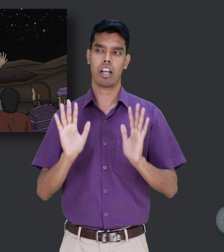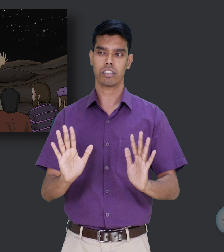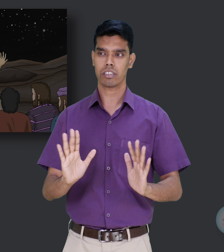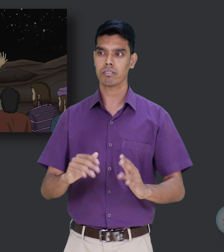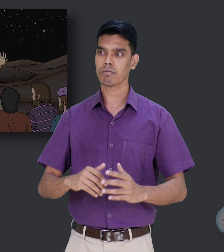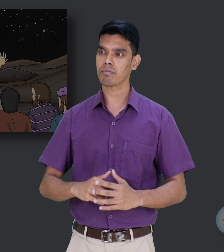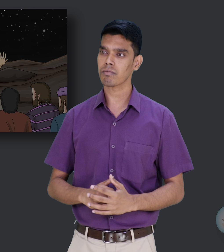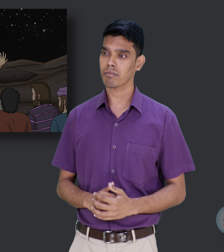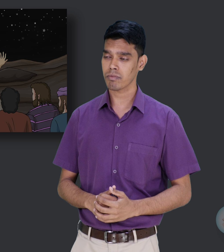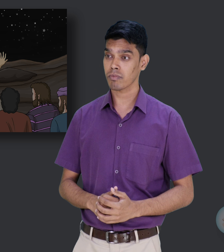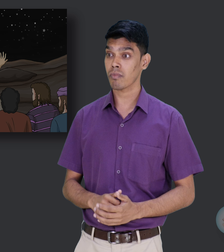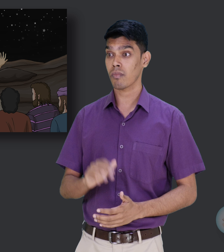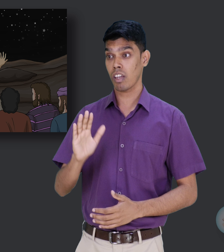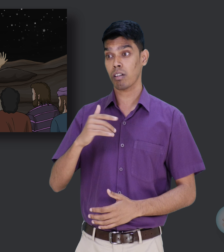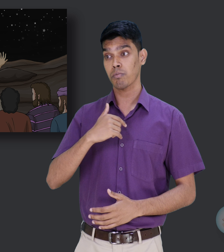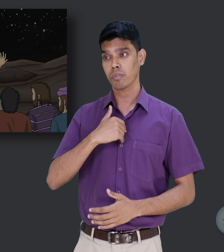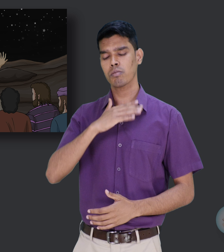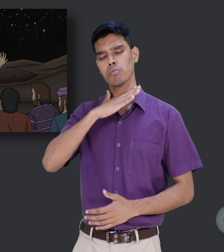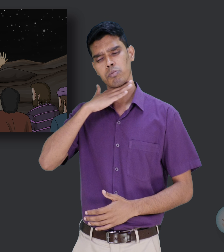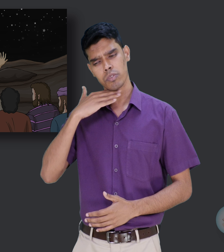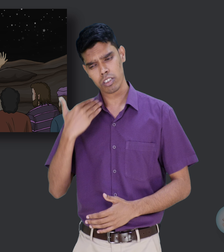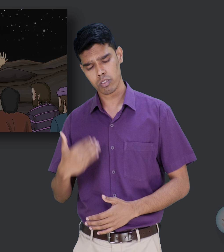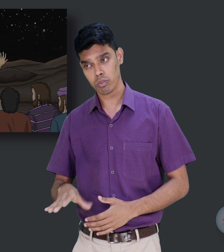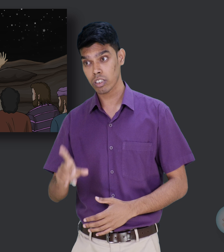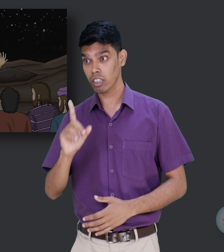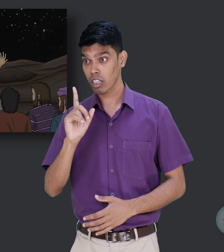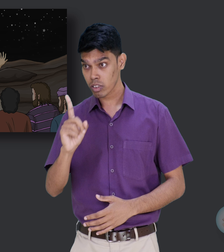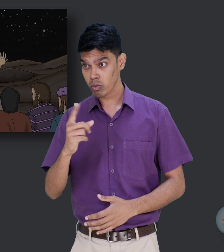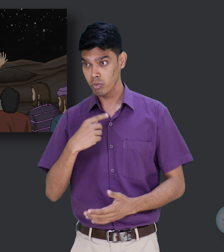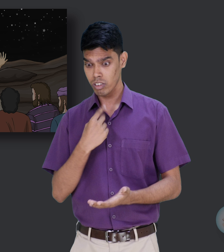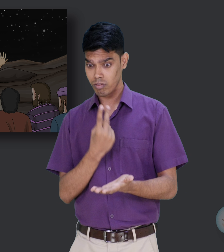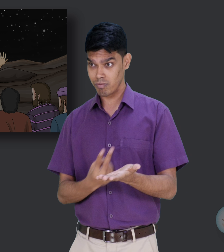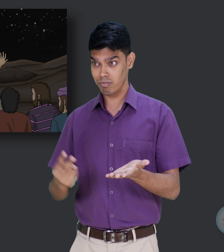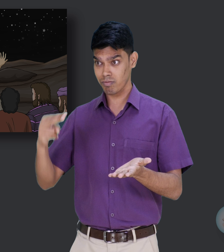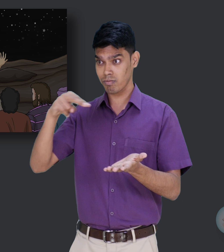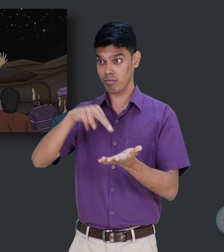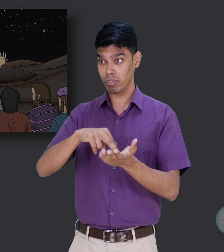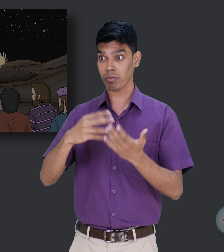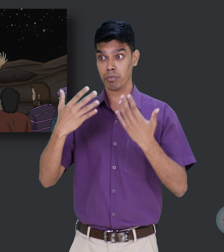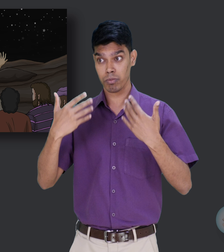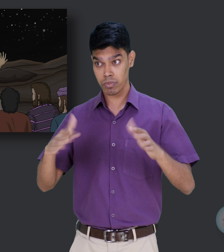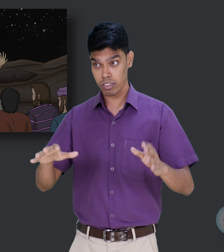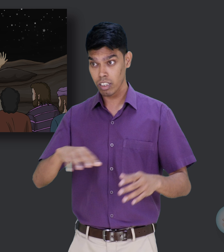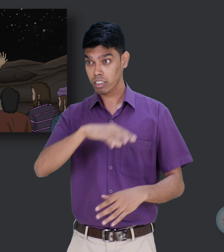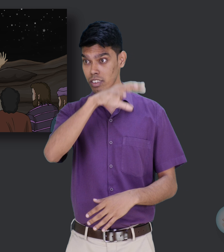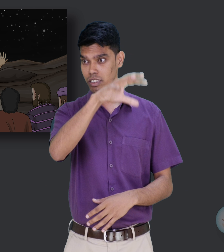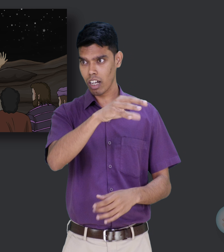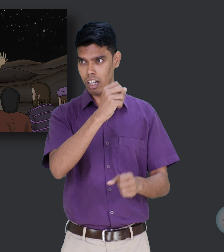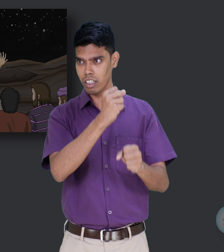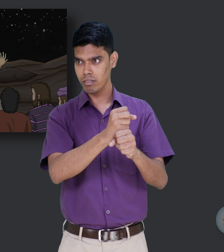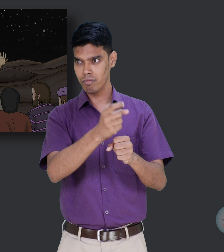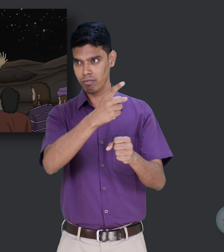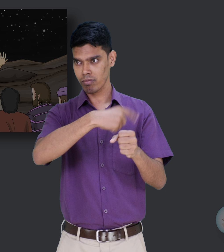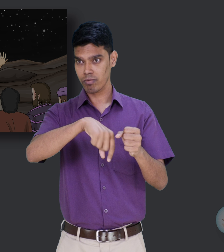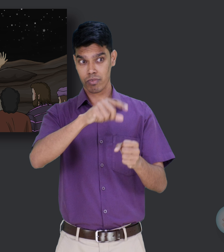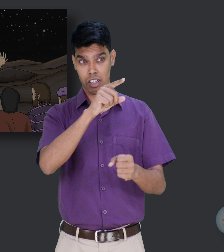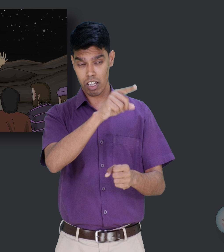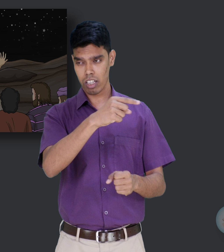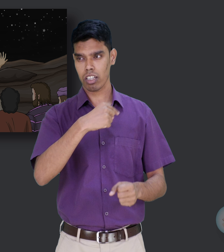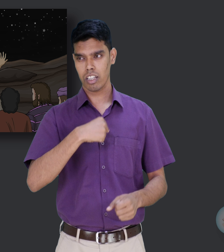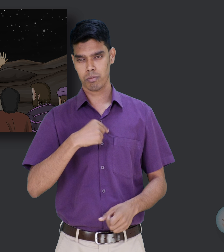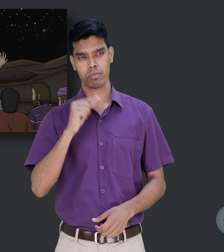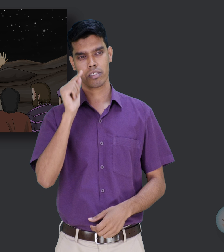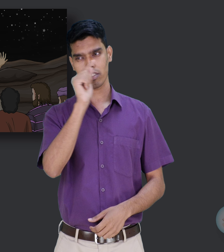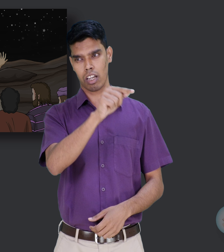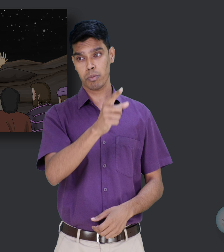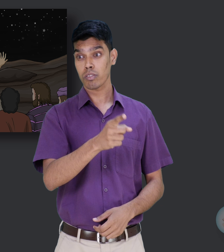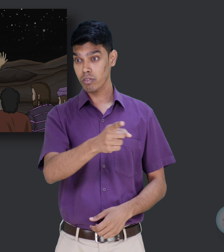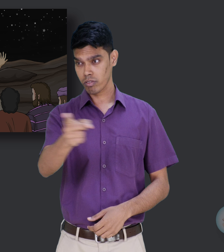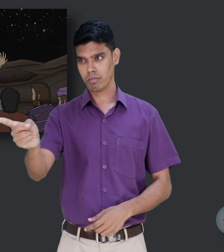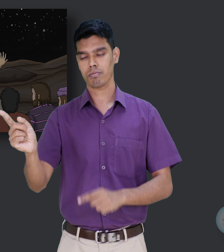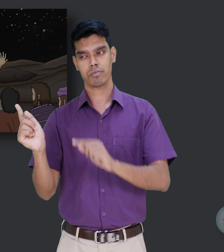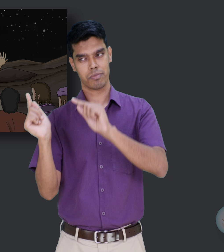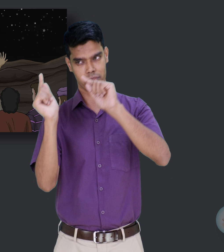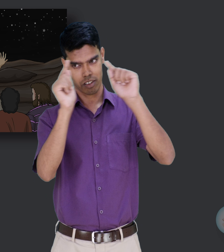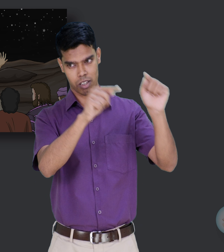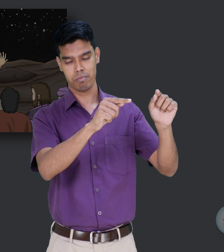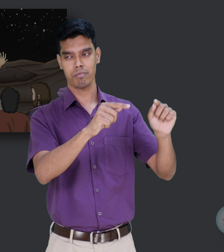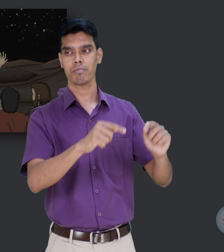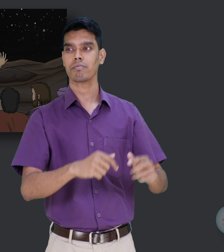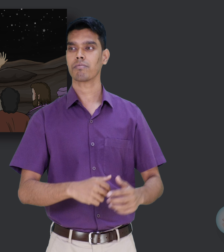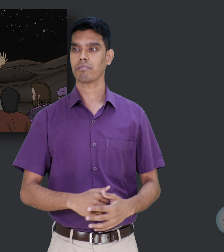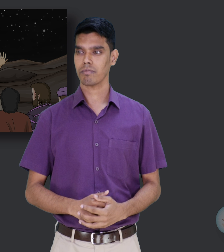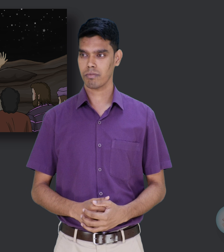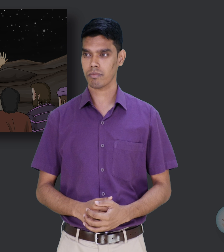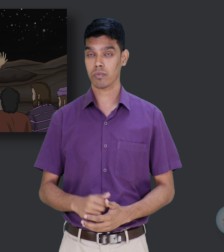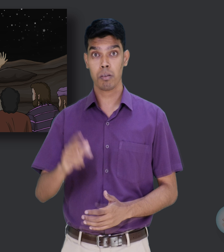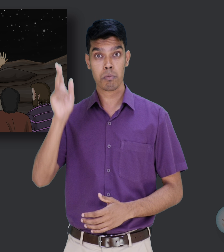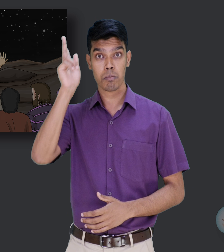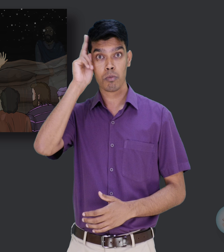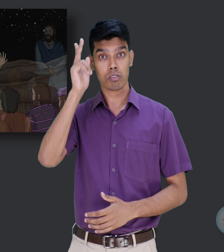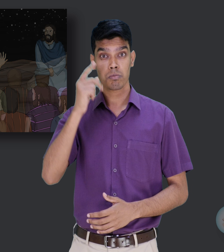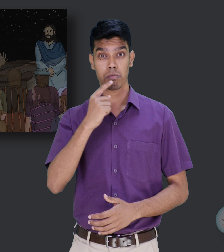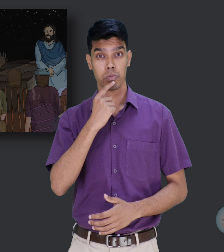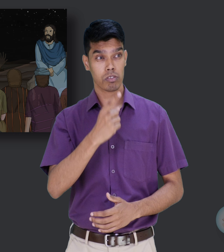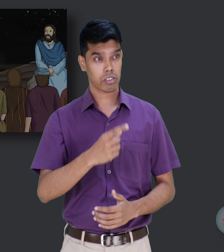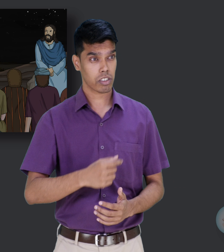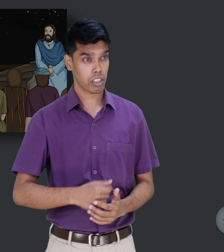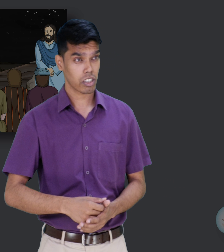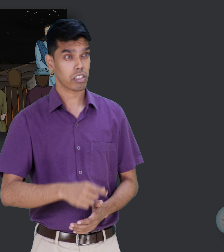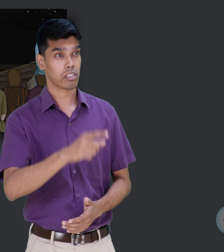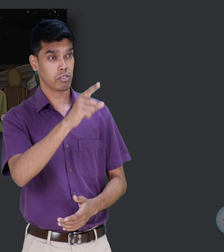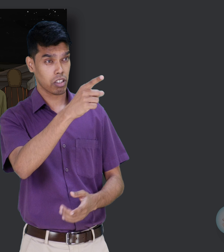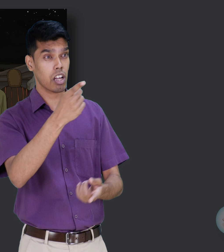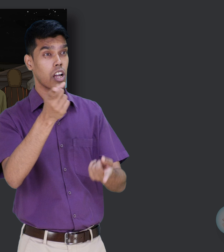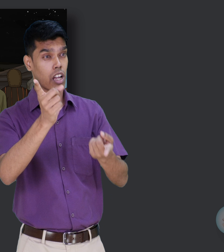But after I have risen, I will go ahead of you into Galilee.”